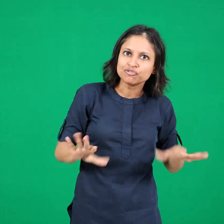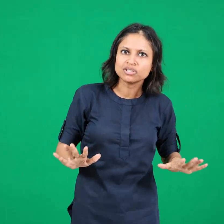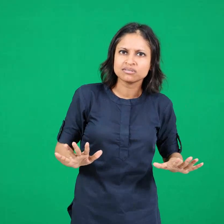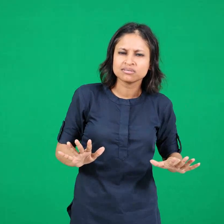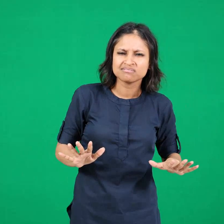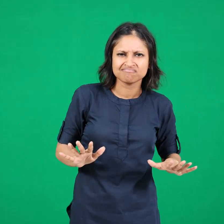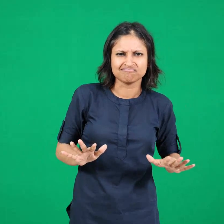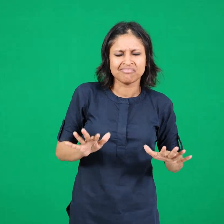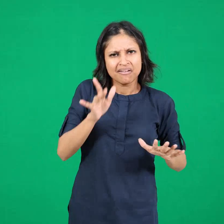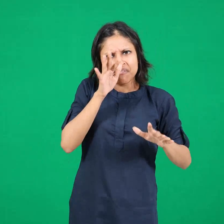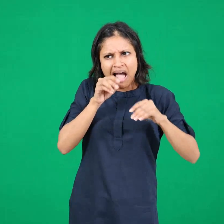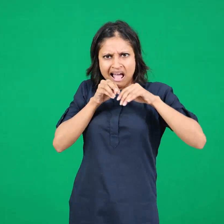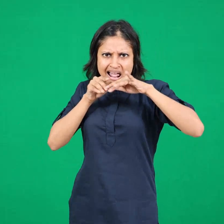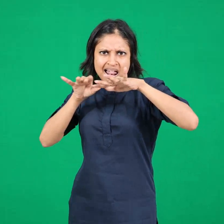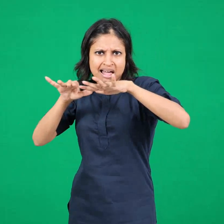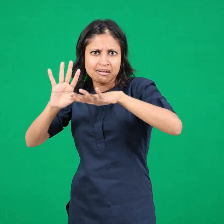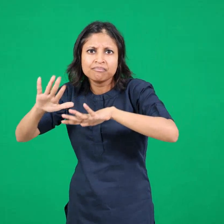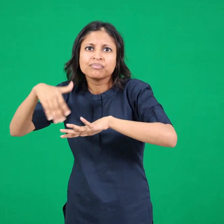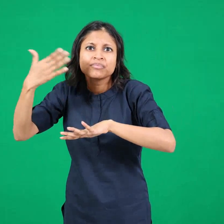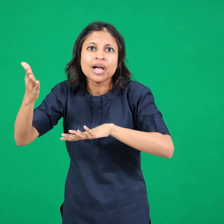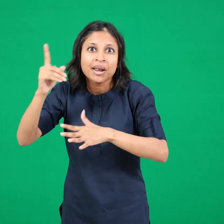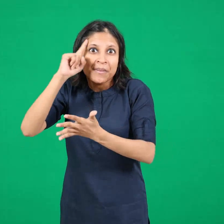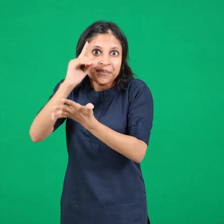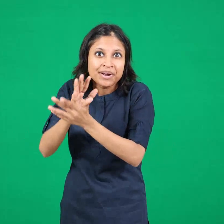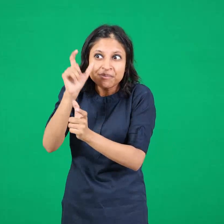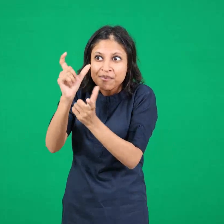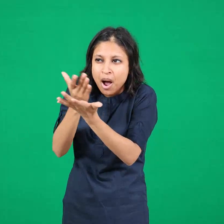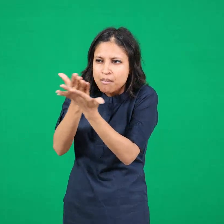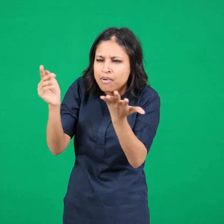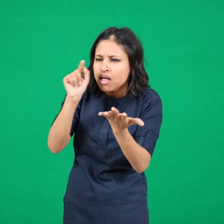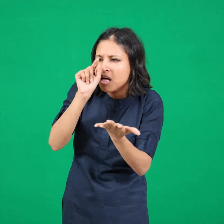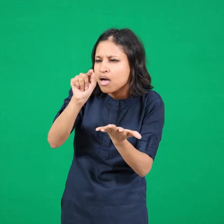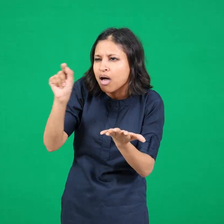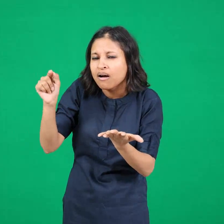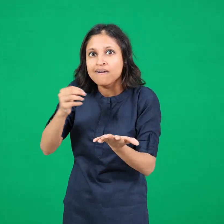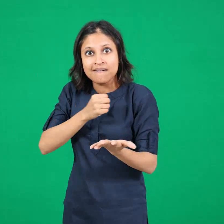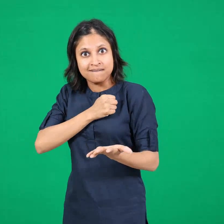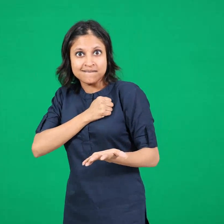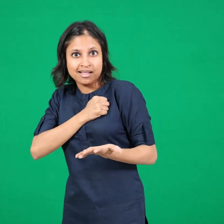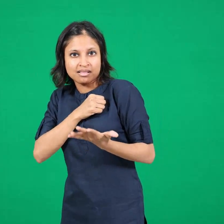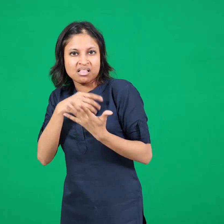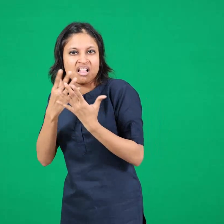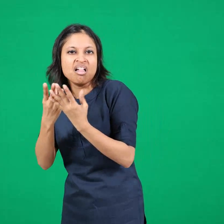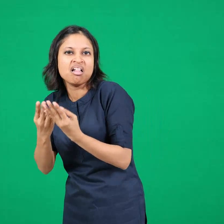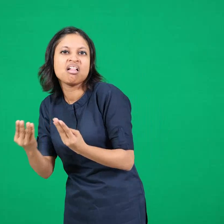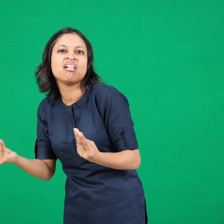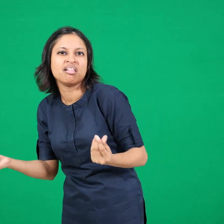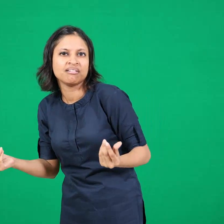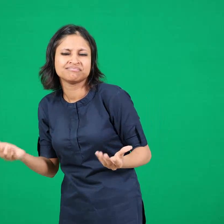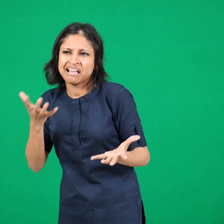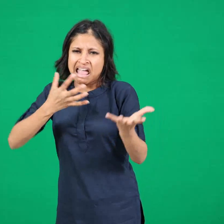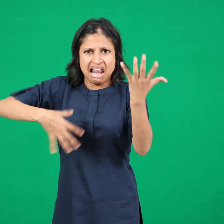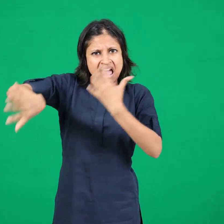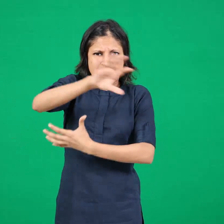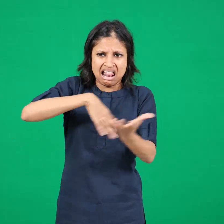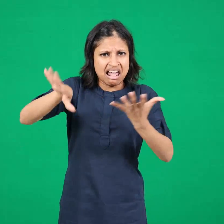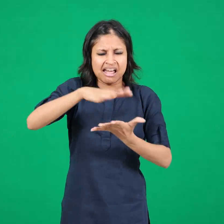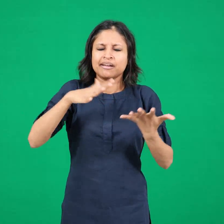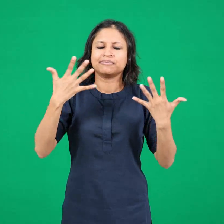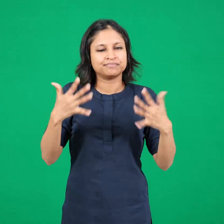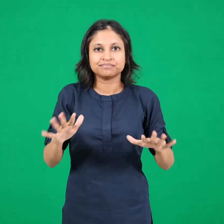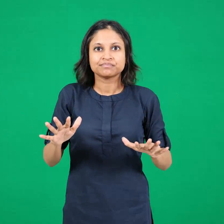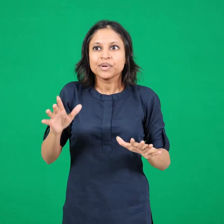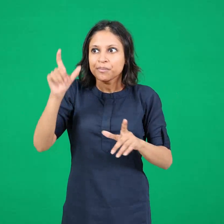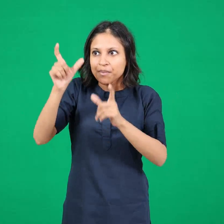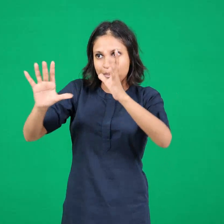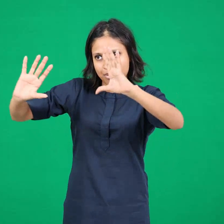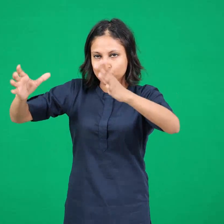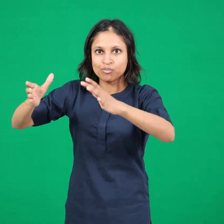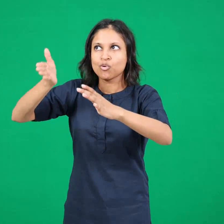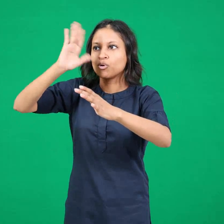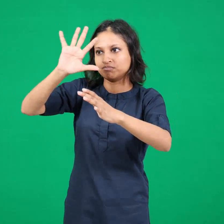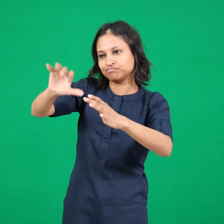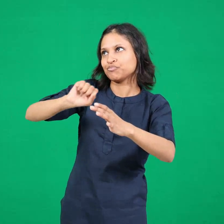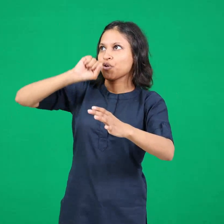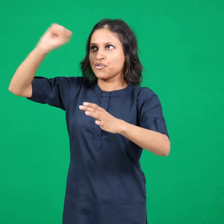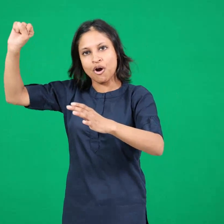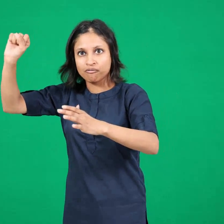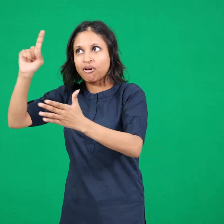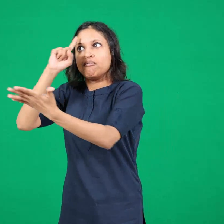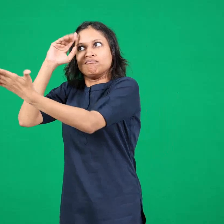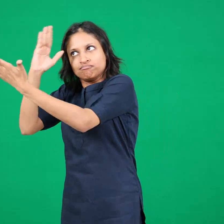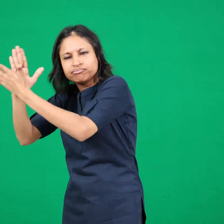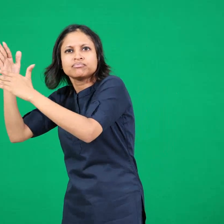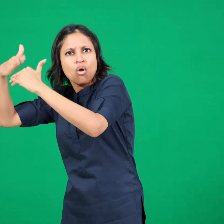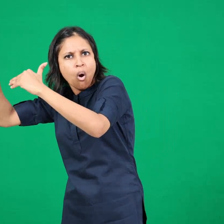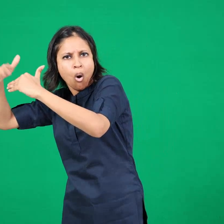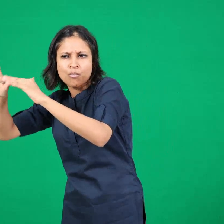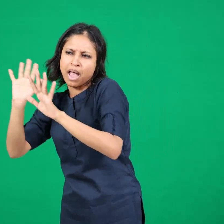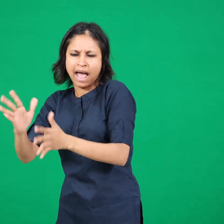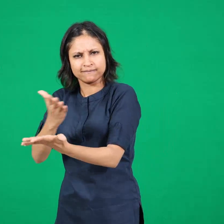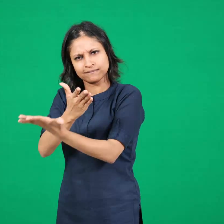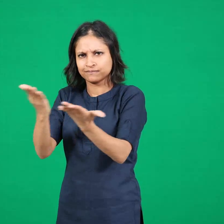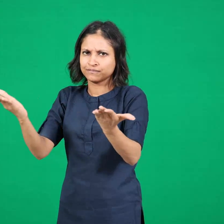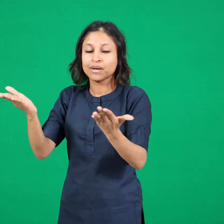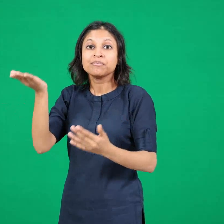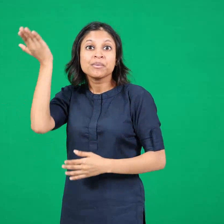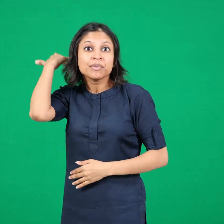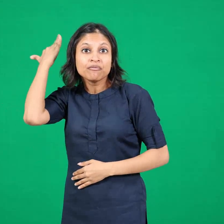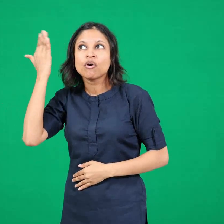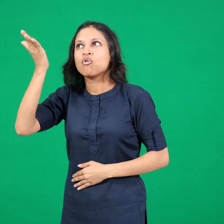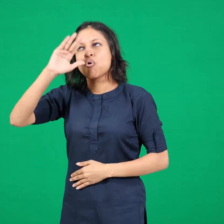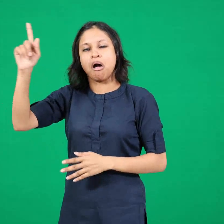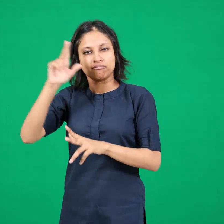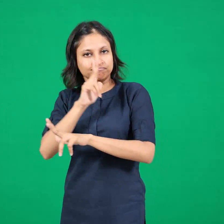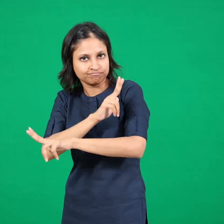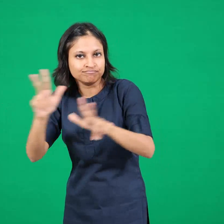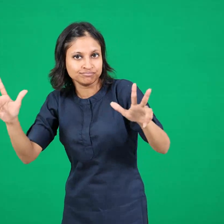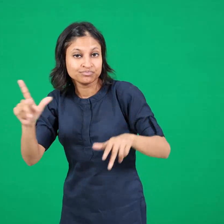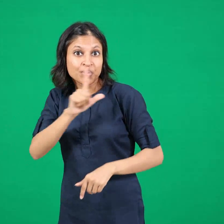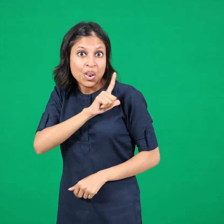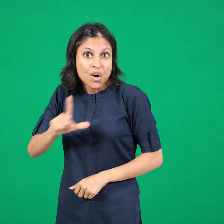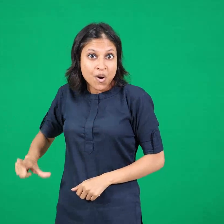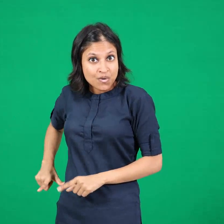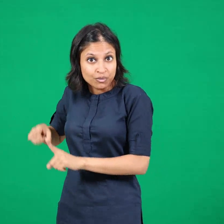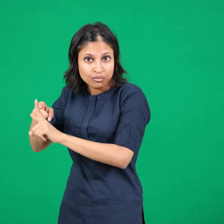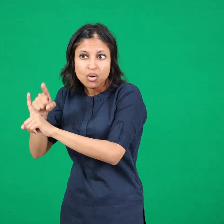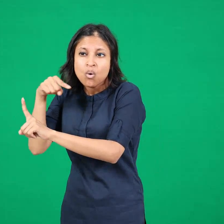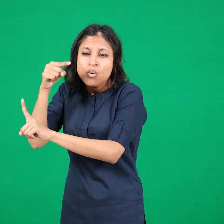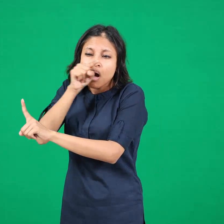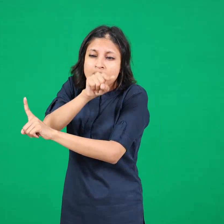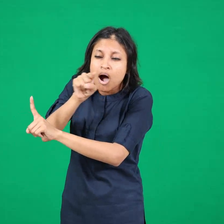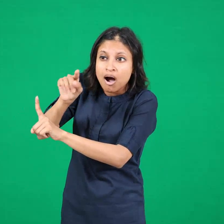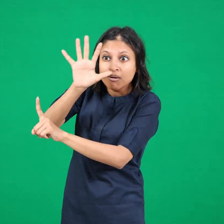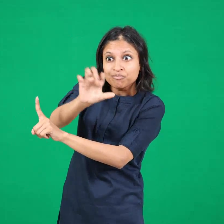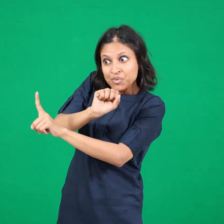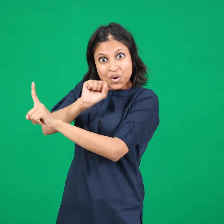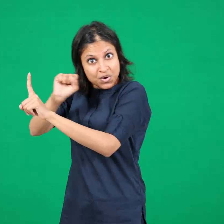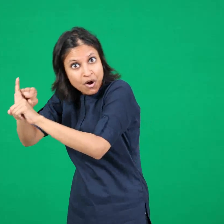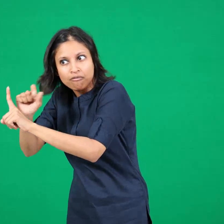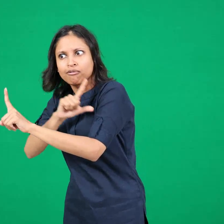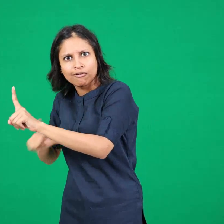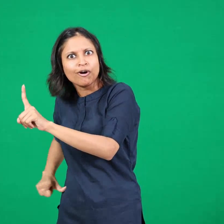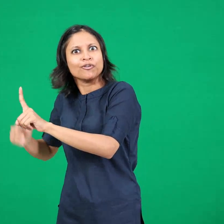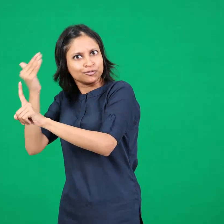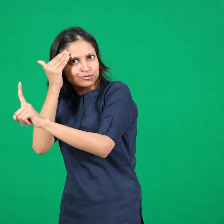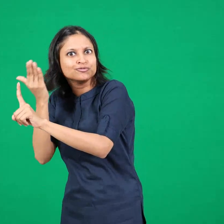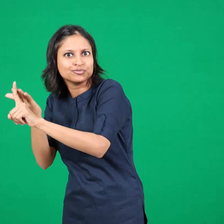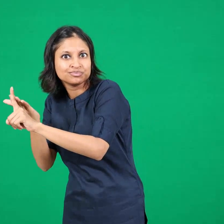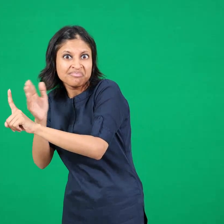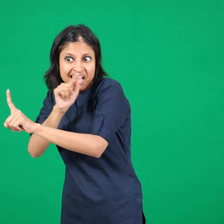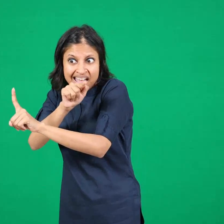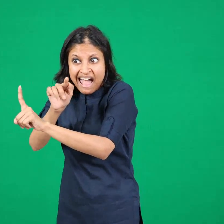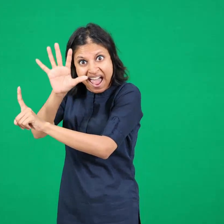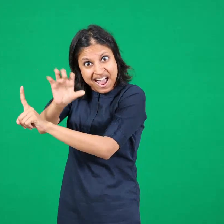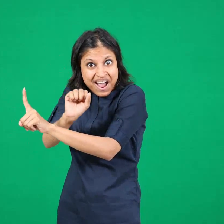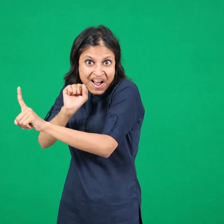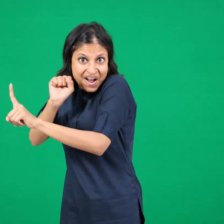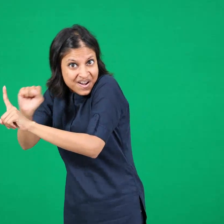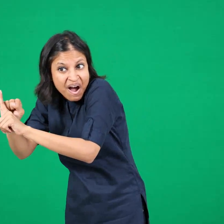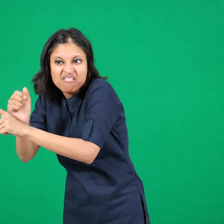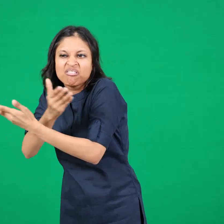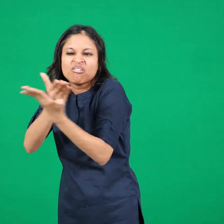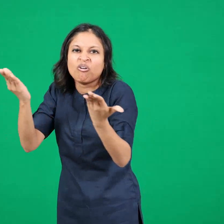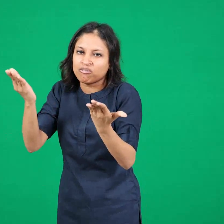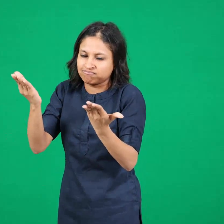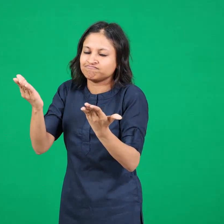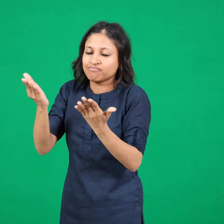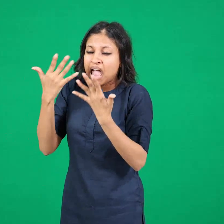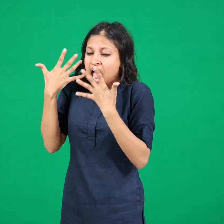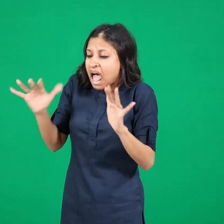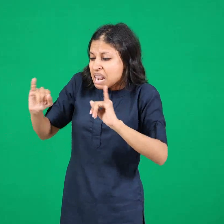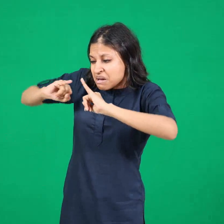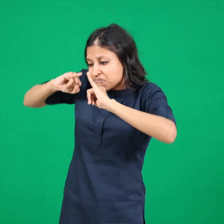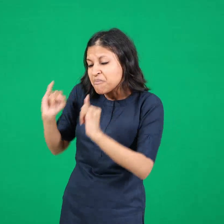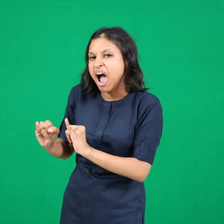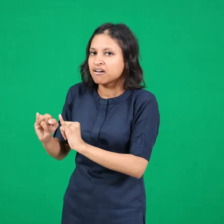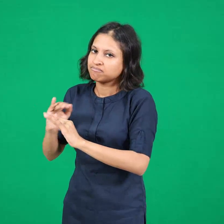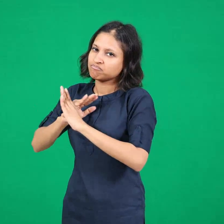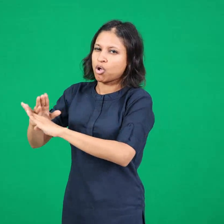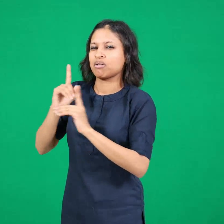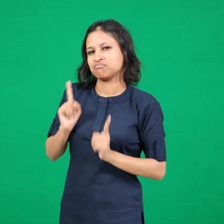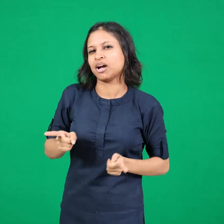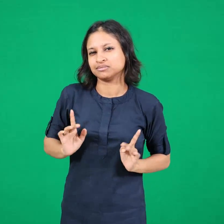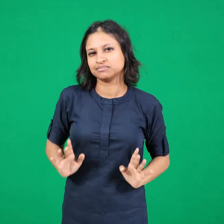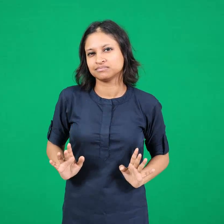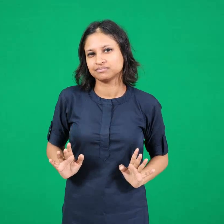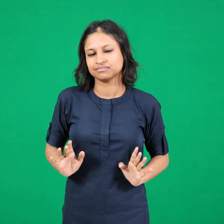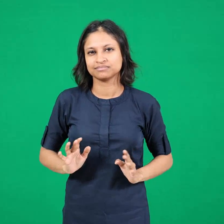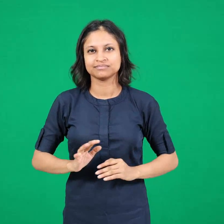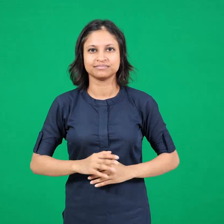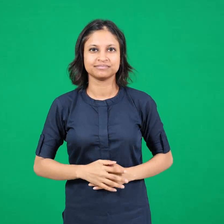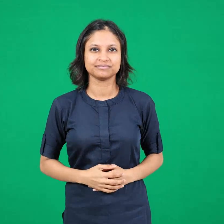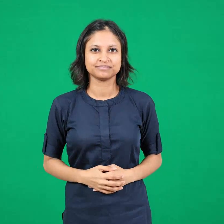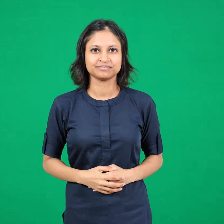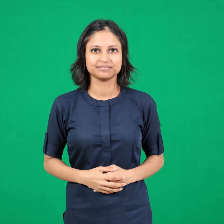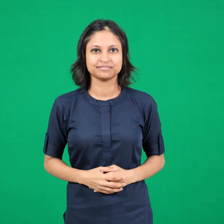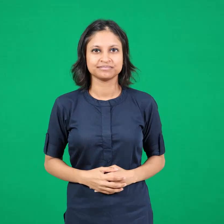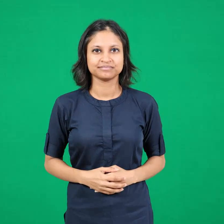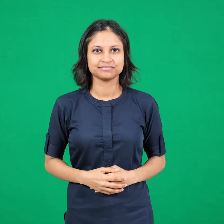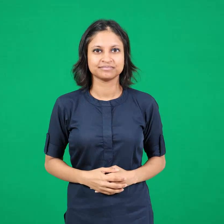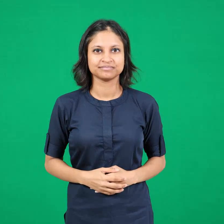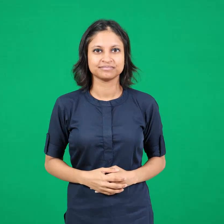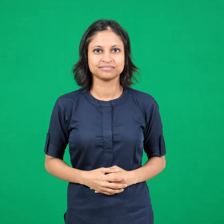Nevertheless, God ' s firm foundation stands, bearing this seal: "The Lord knows those who are His," and, "Everyone who calls on the name of the Lord must turn away from iniquity."